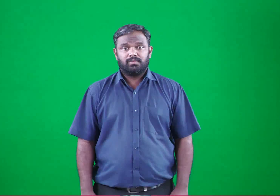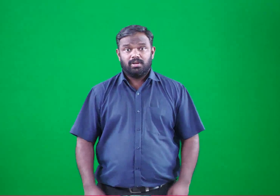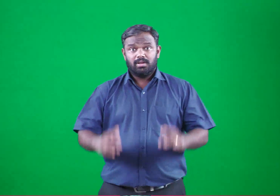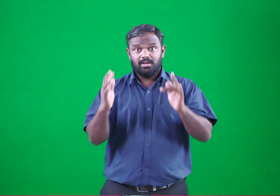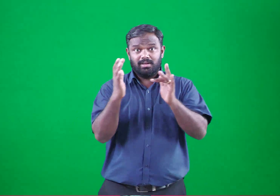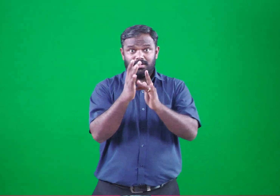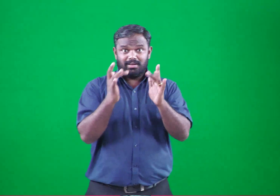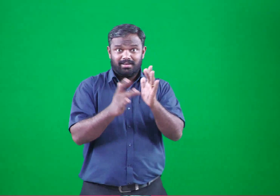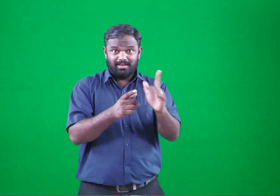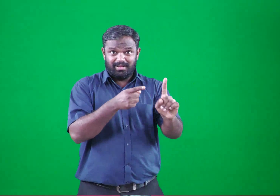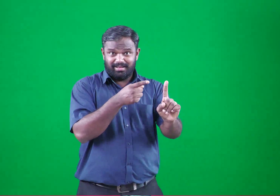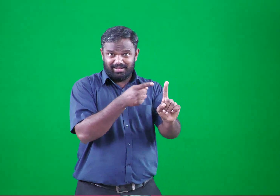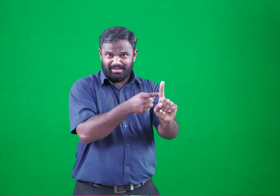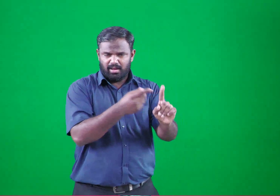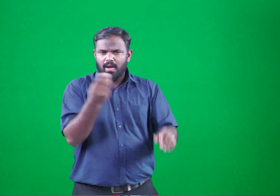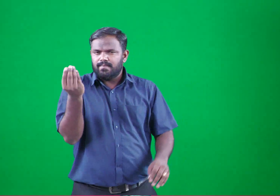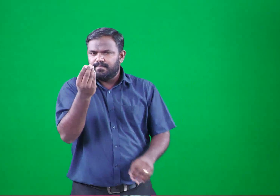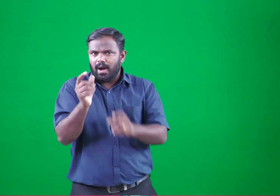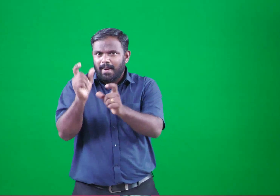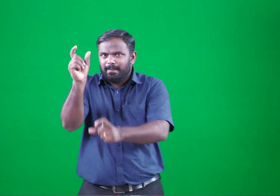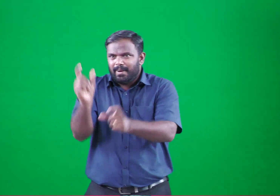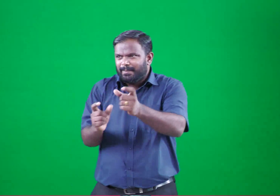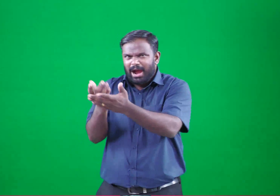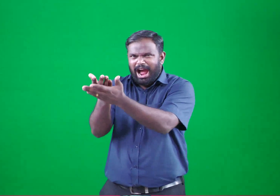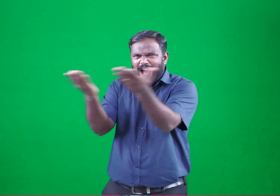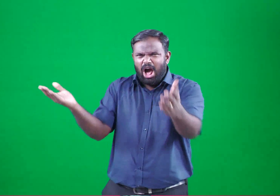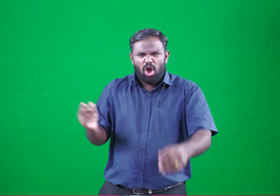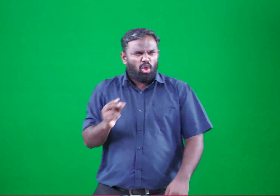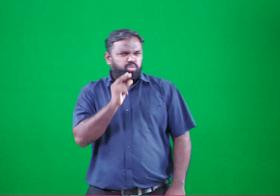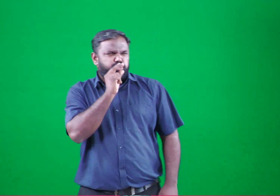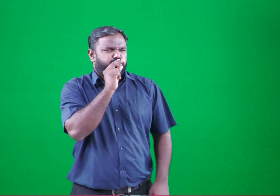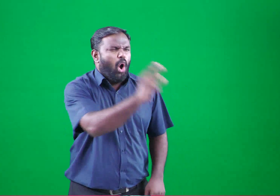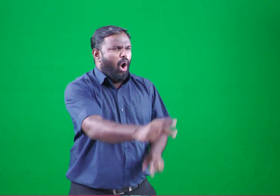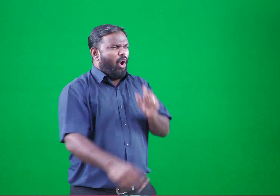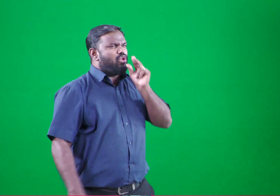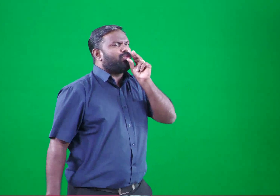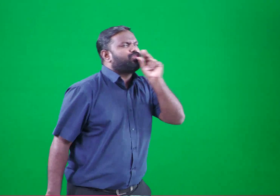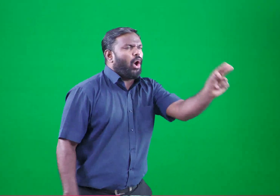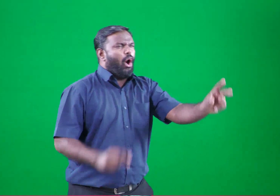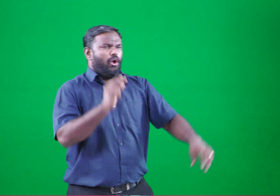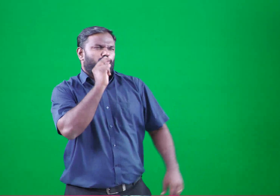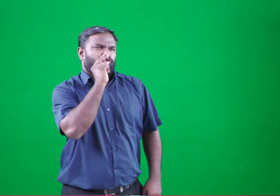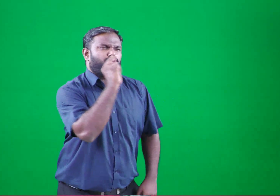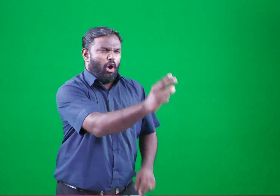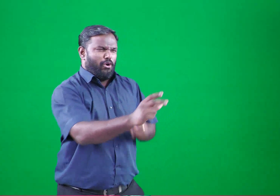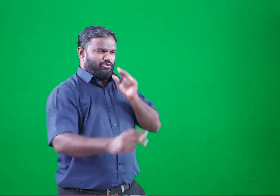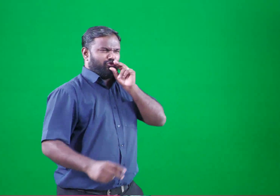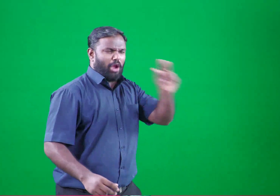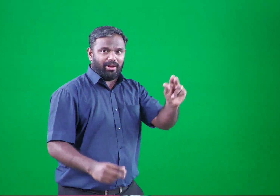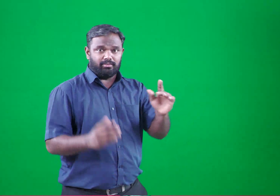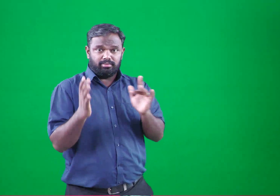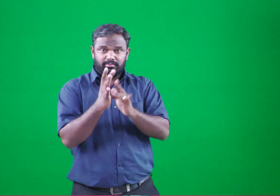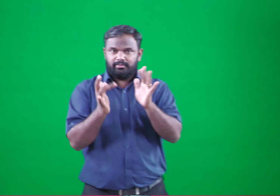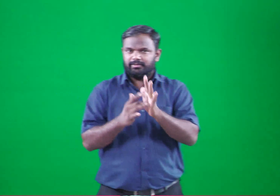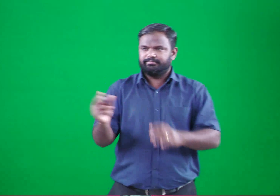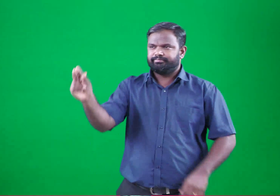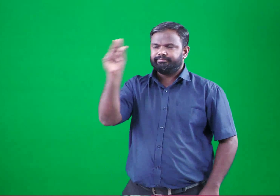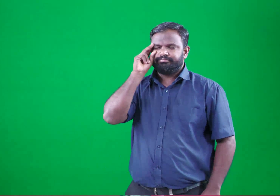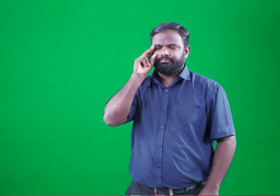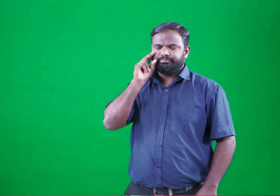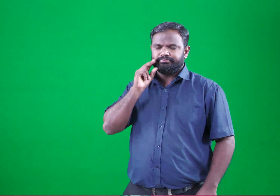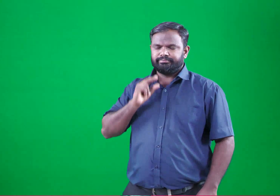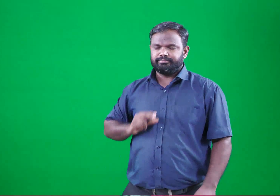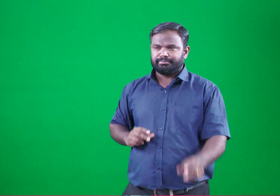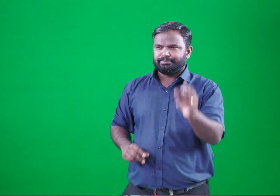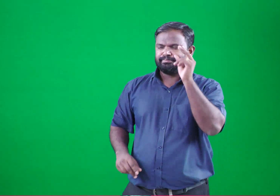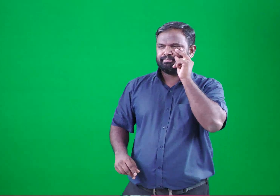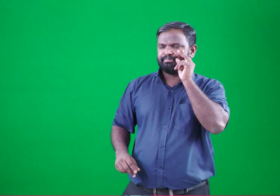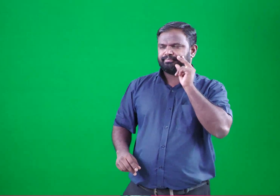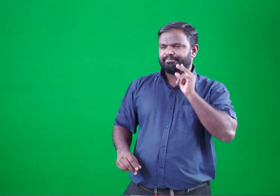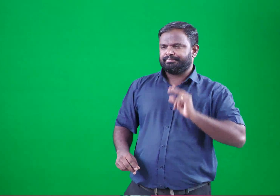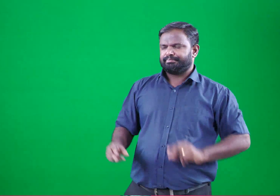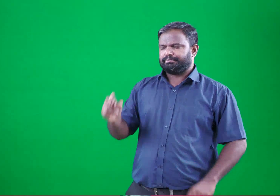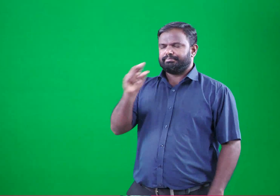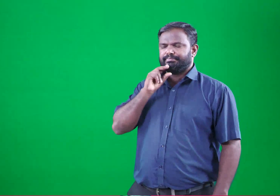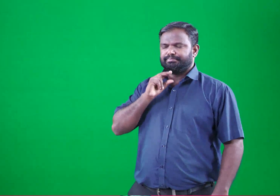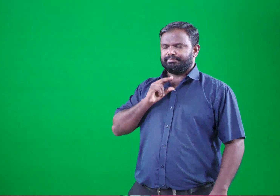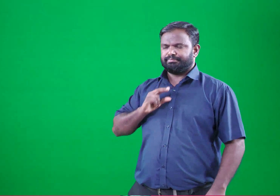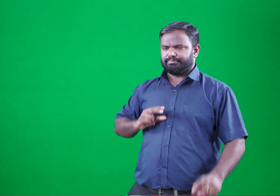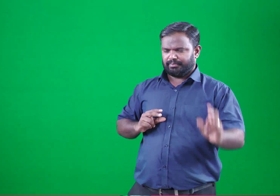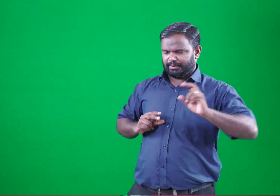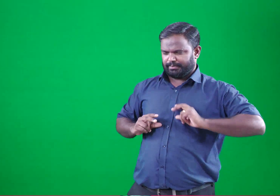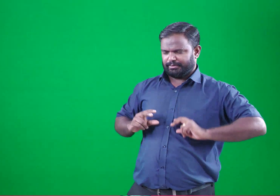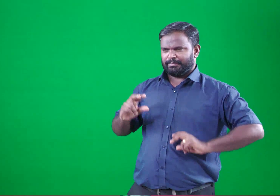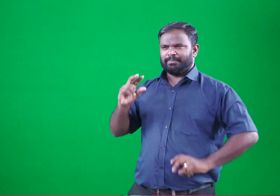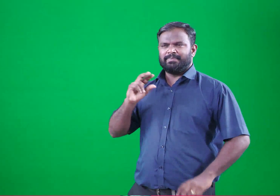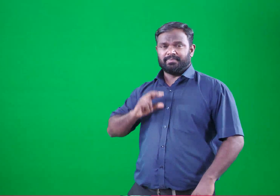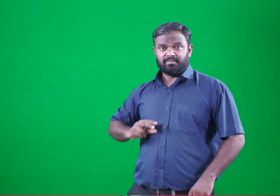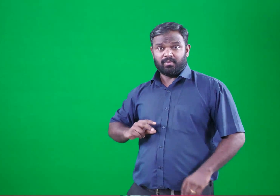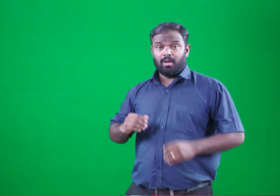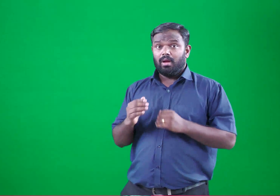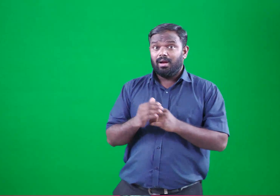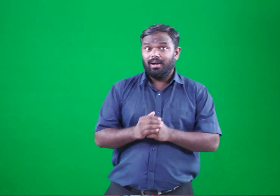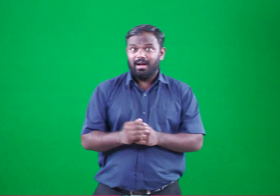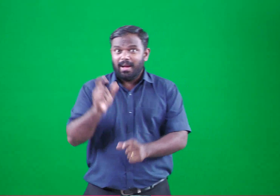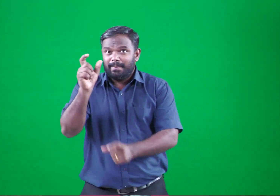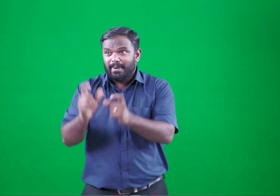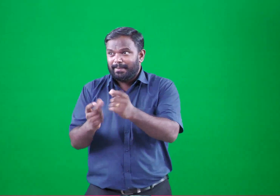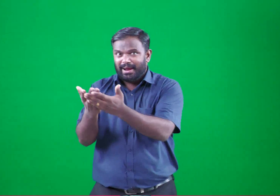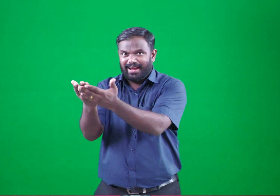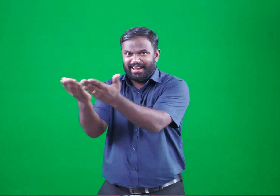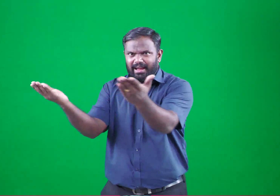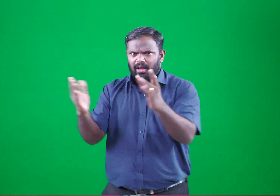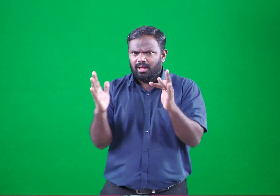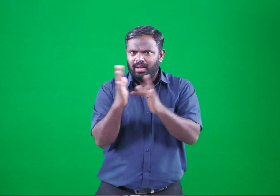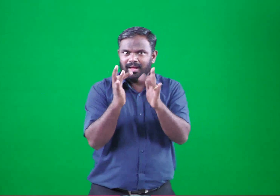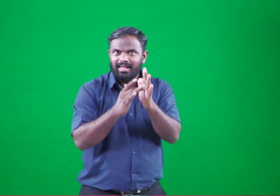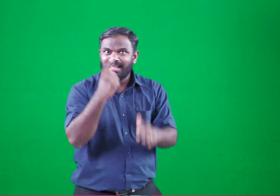Then some of them began to spit on Him.